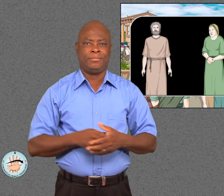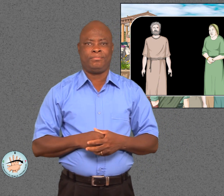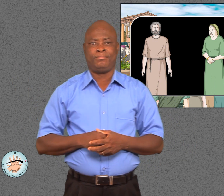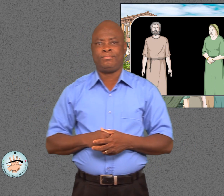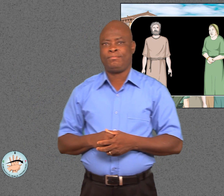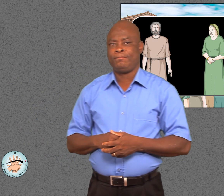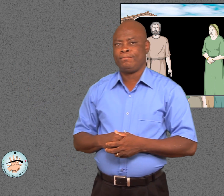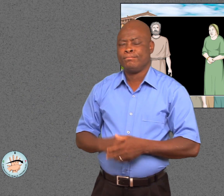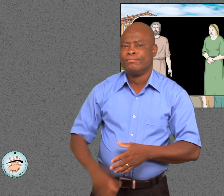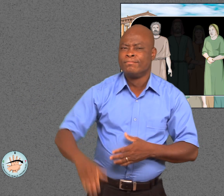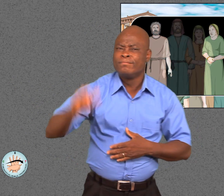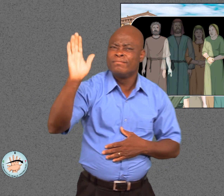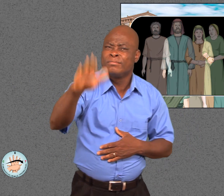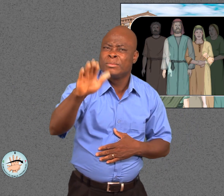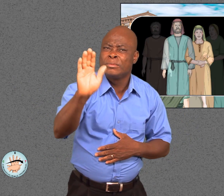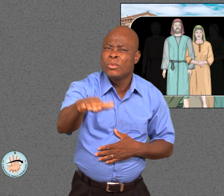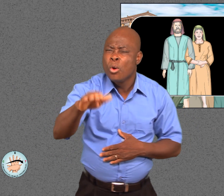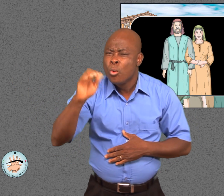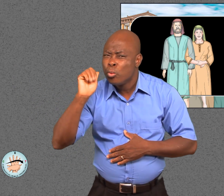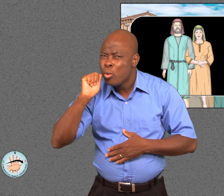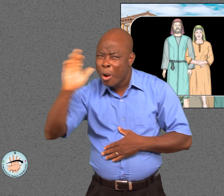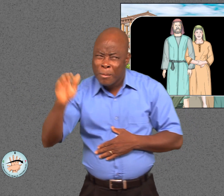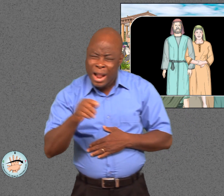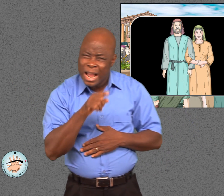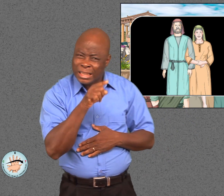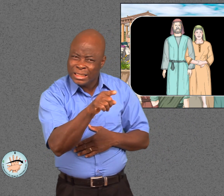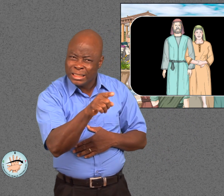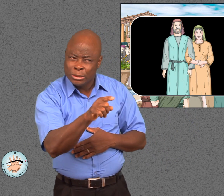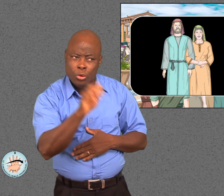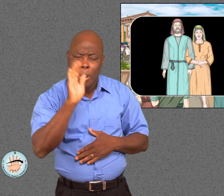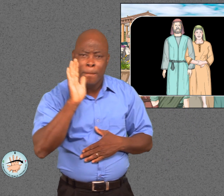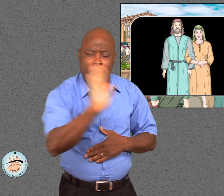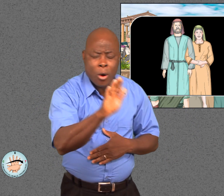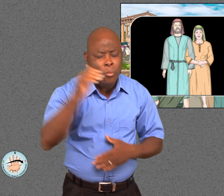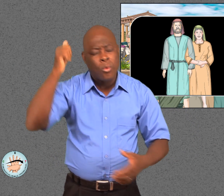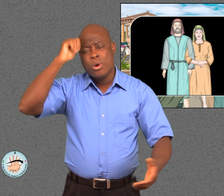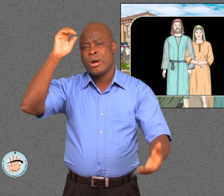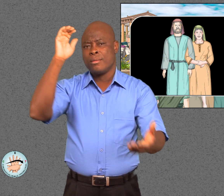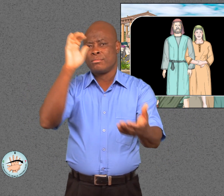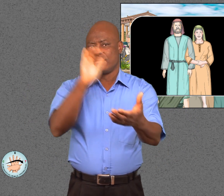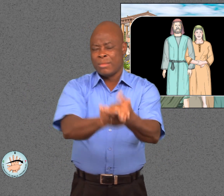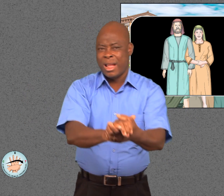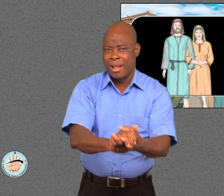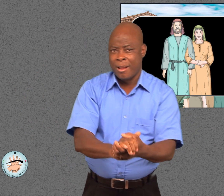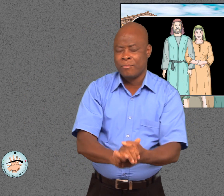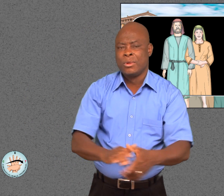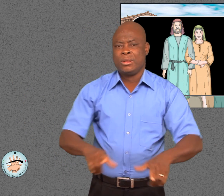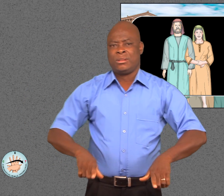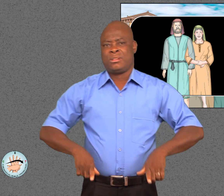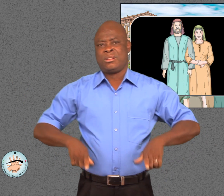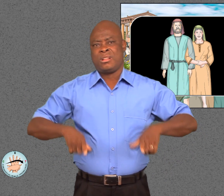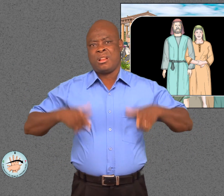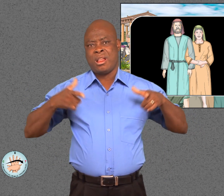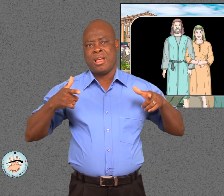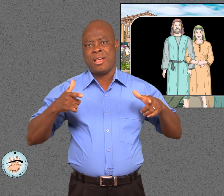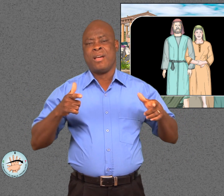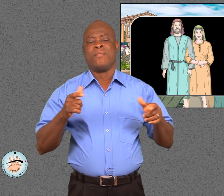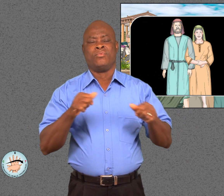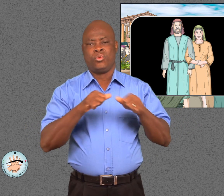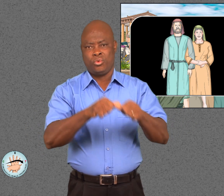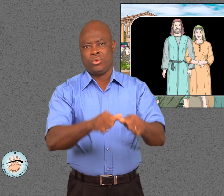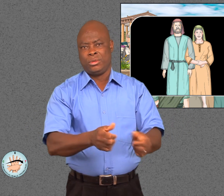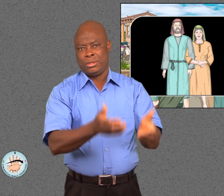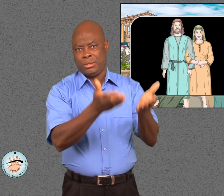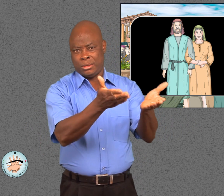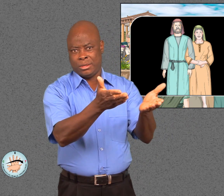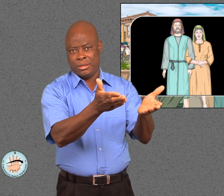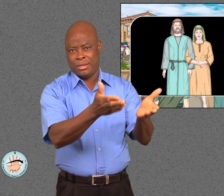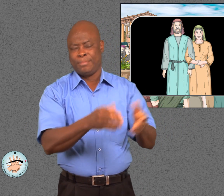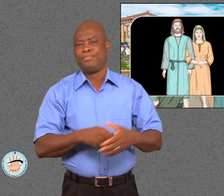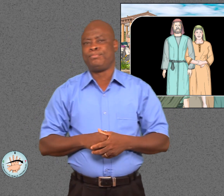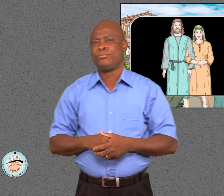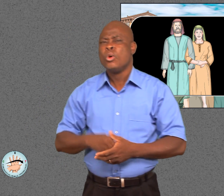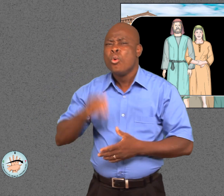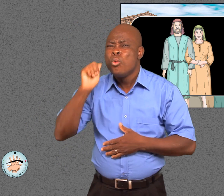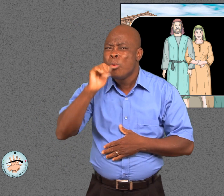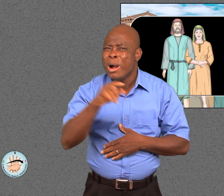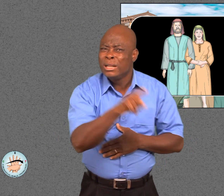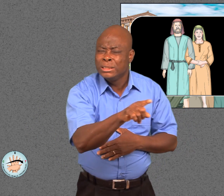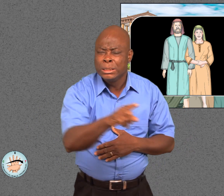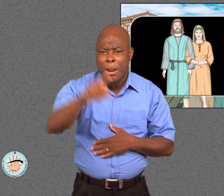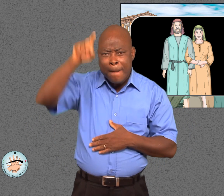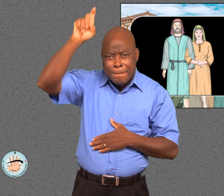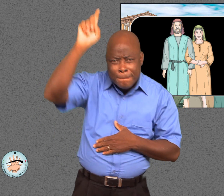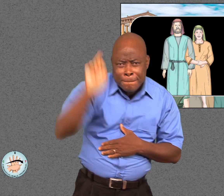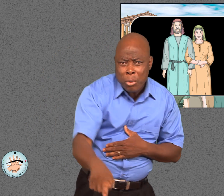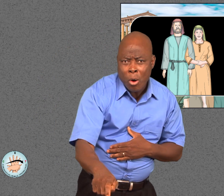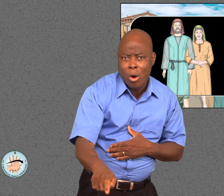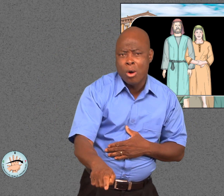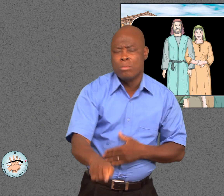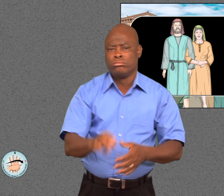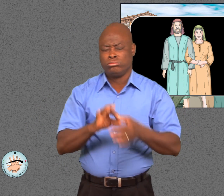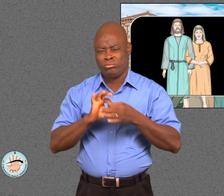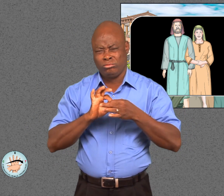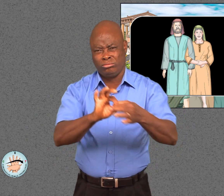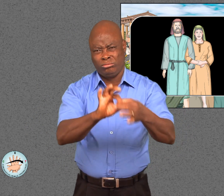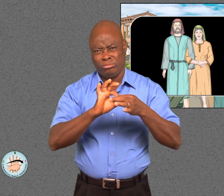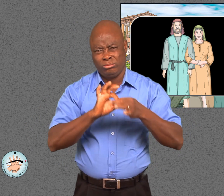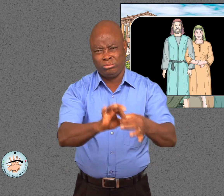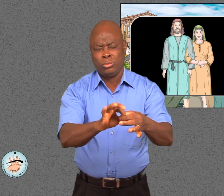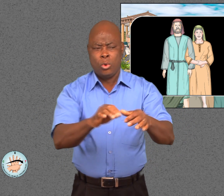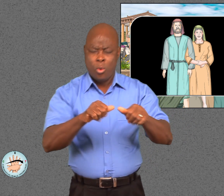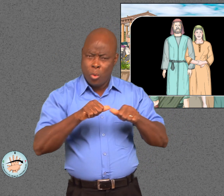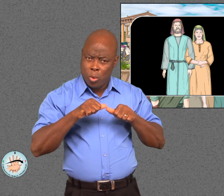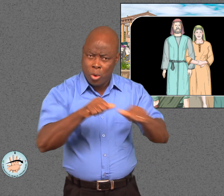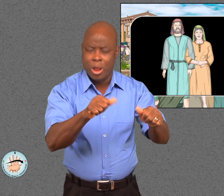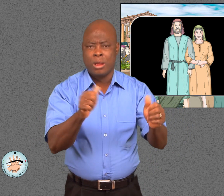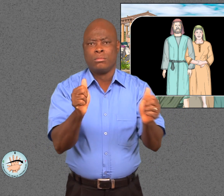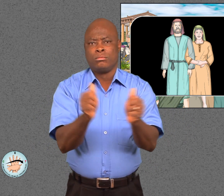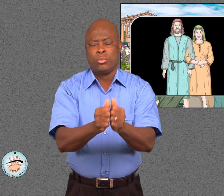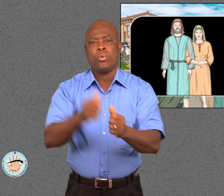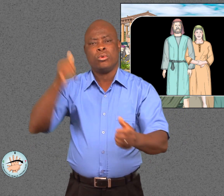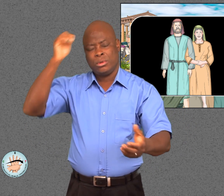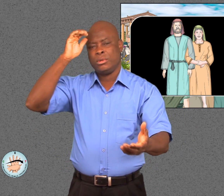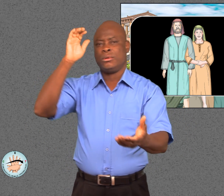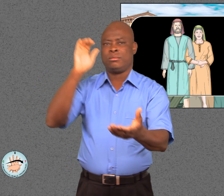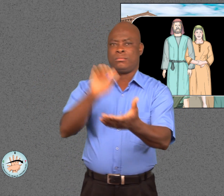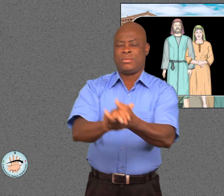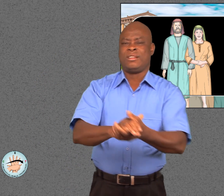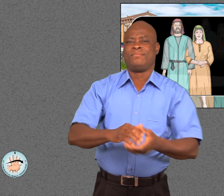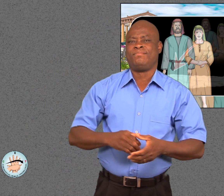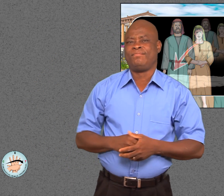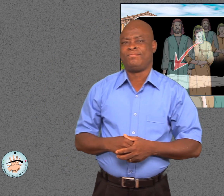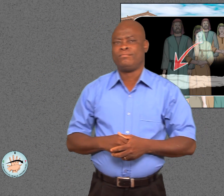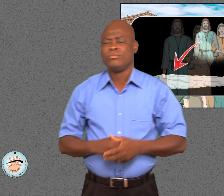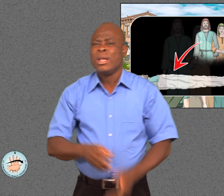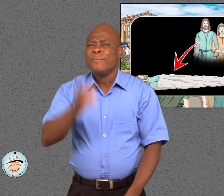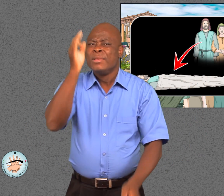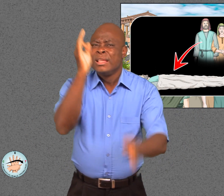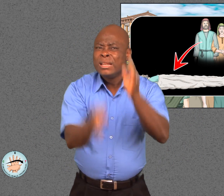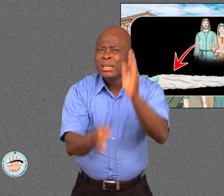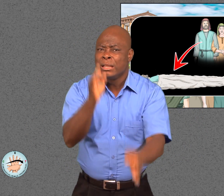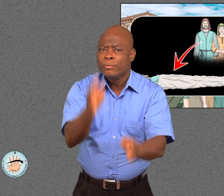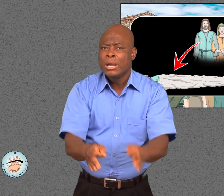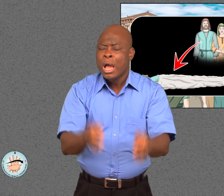A wife is bound to her husband as long as he lives.